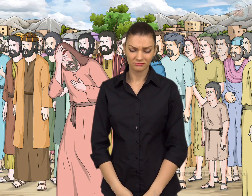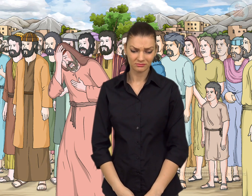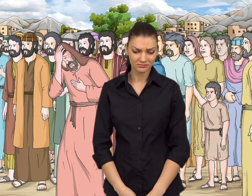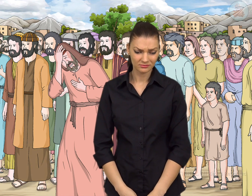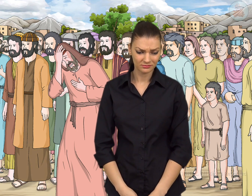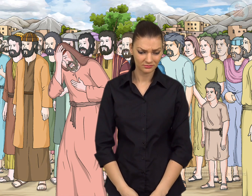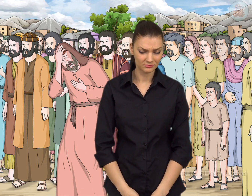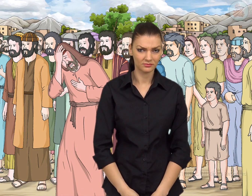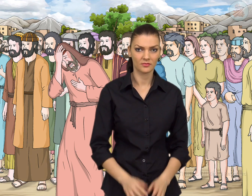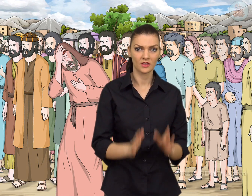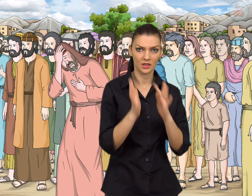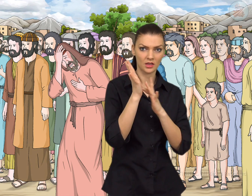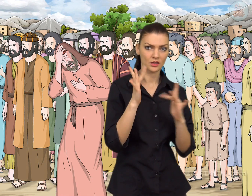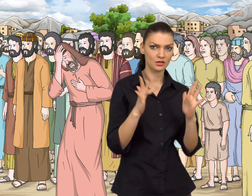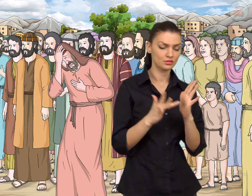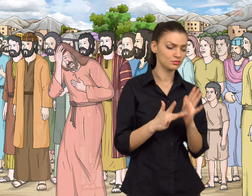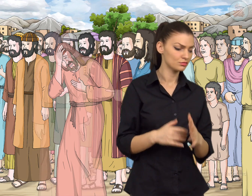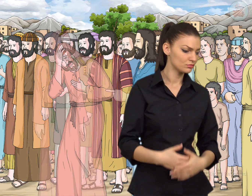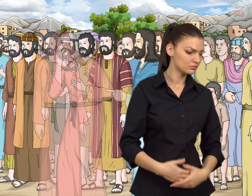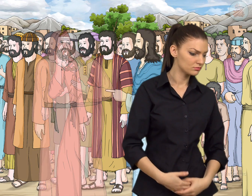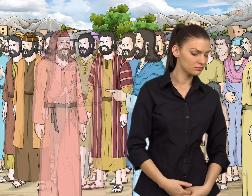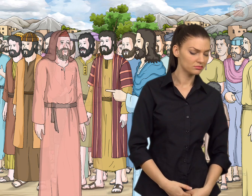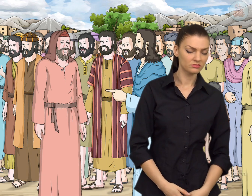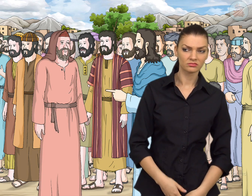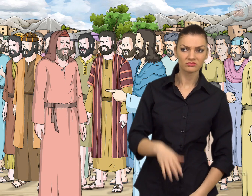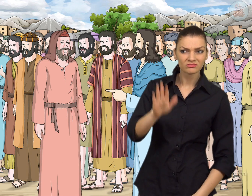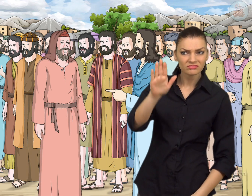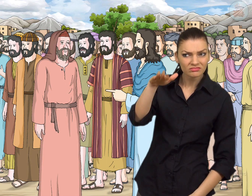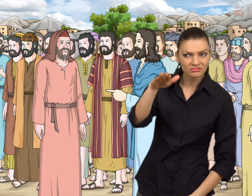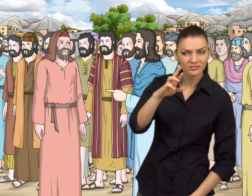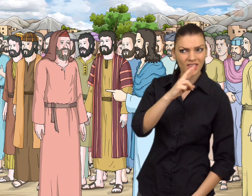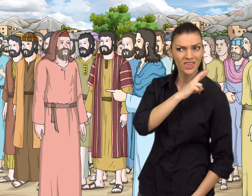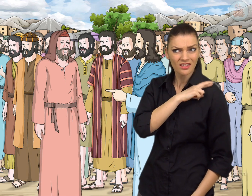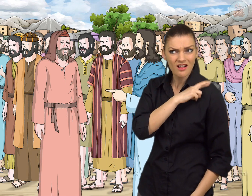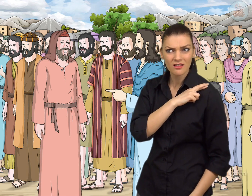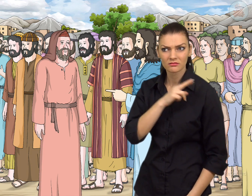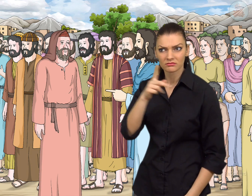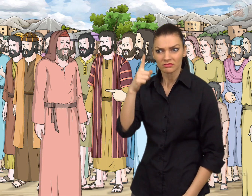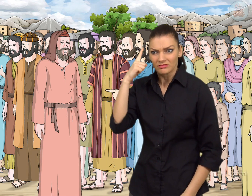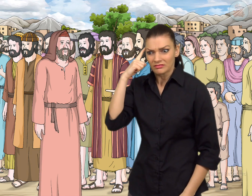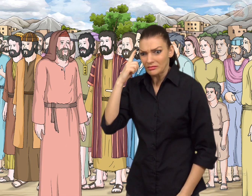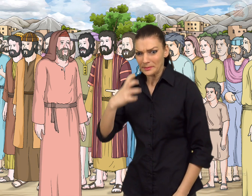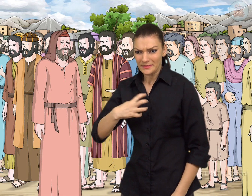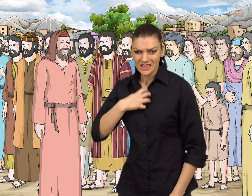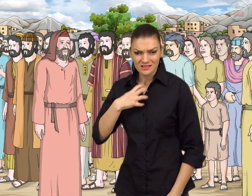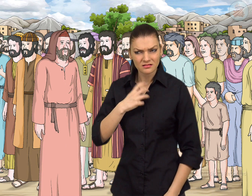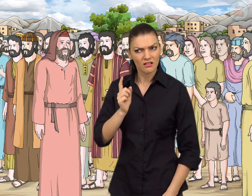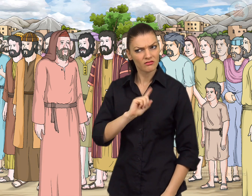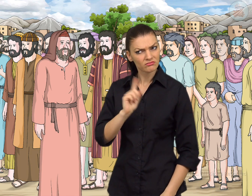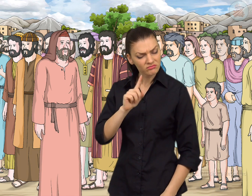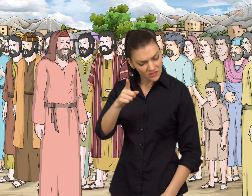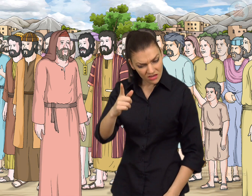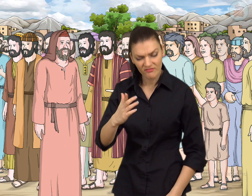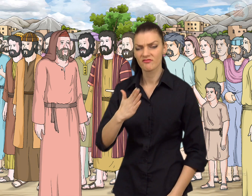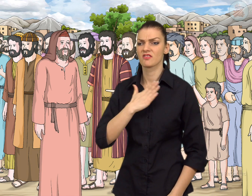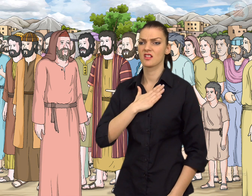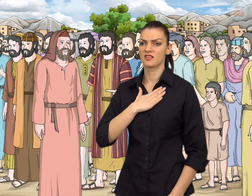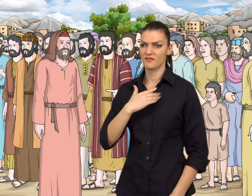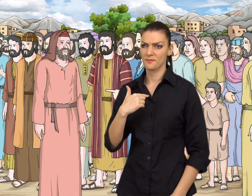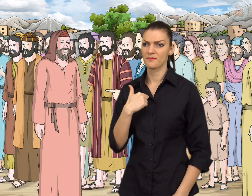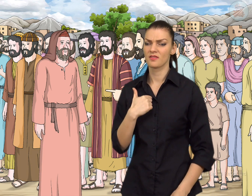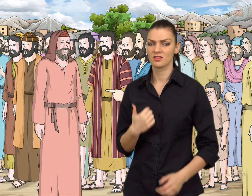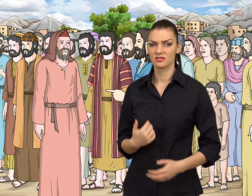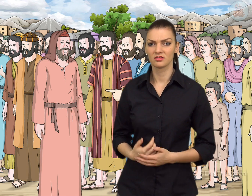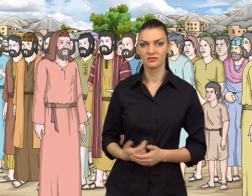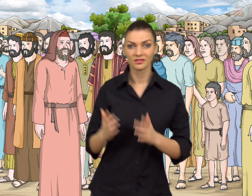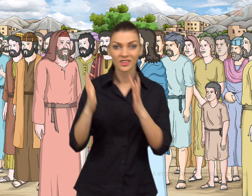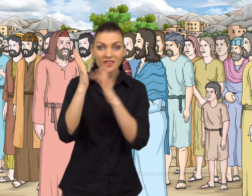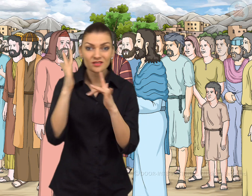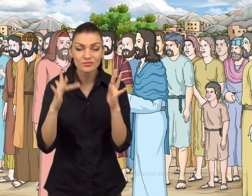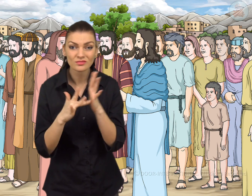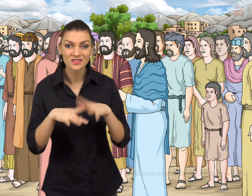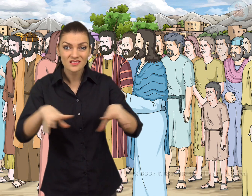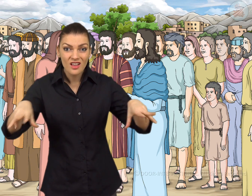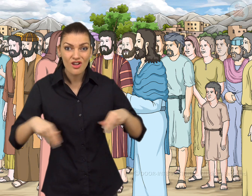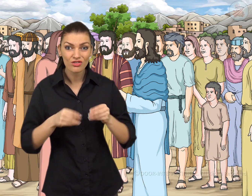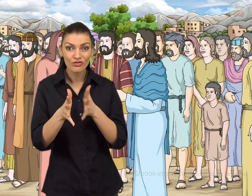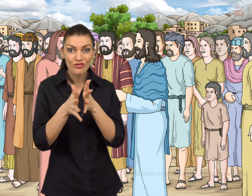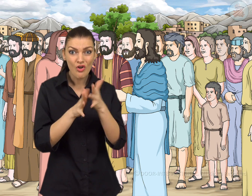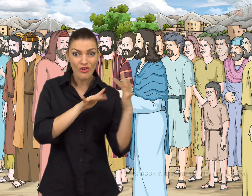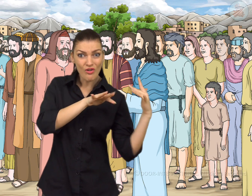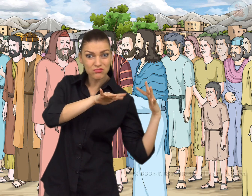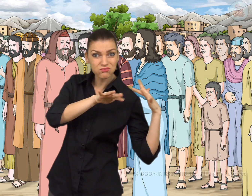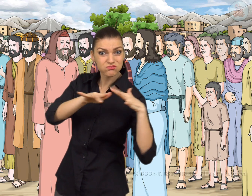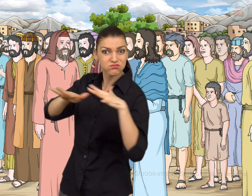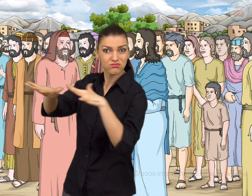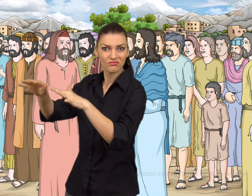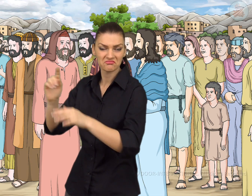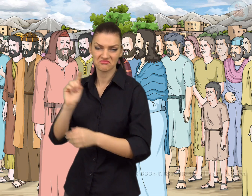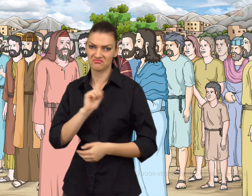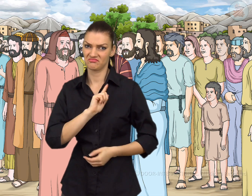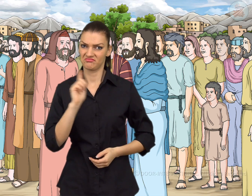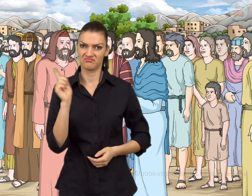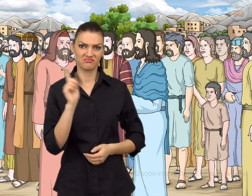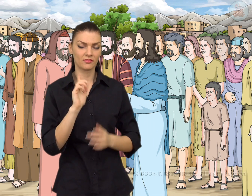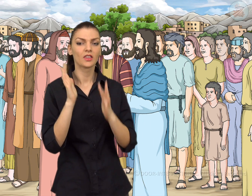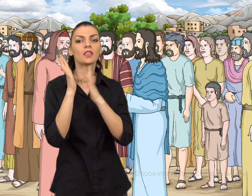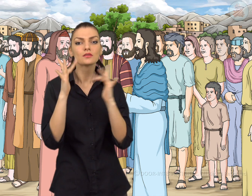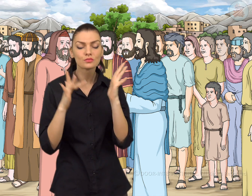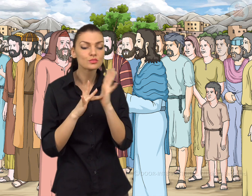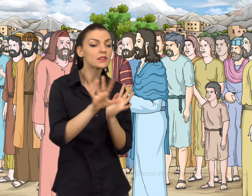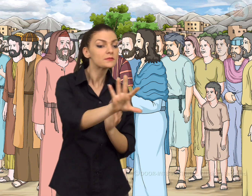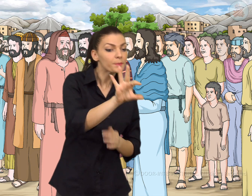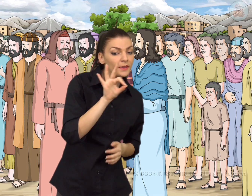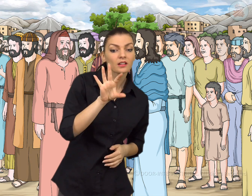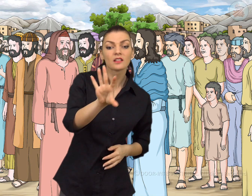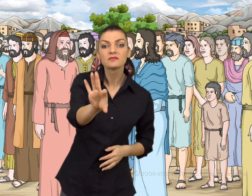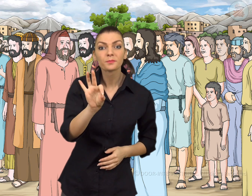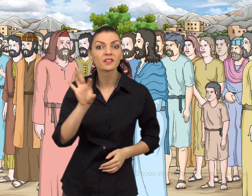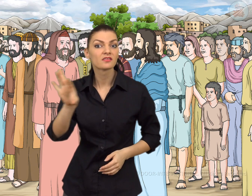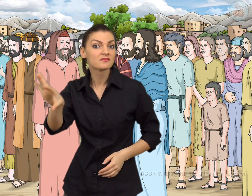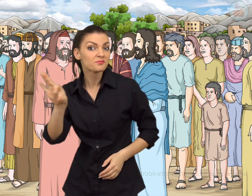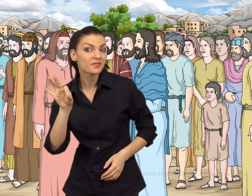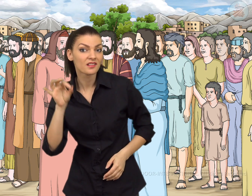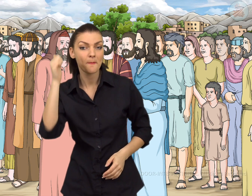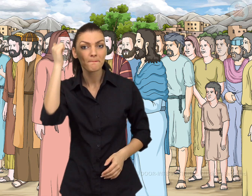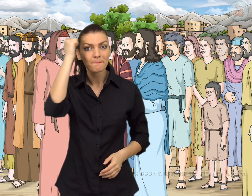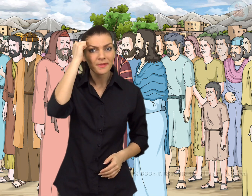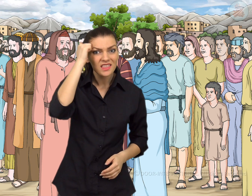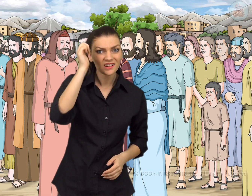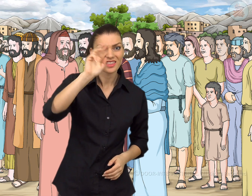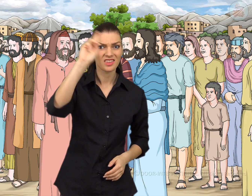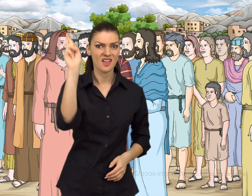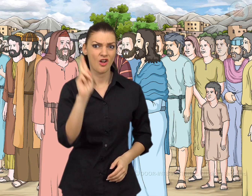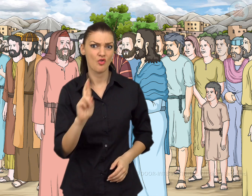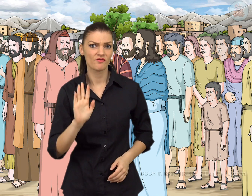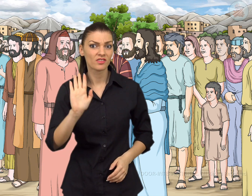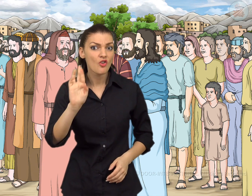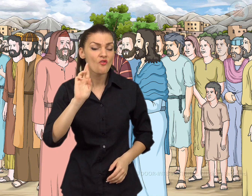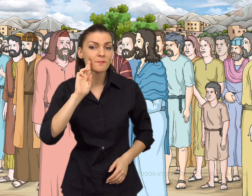why bother the Teacher anymore?” But Jesus overheard their conversation and said to Jairus, “Do not be afraid; just believe.”